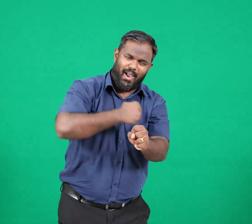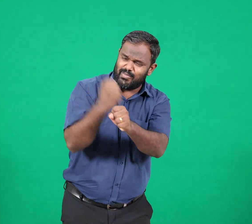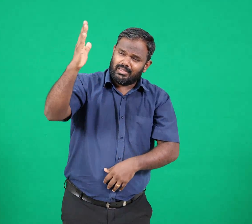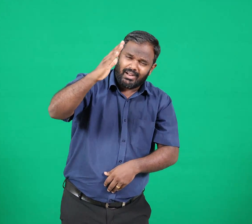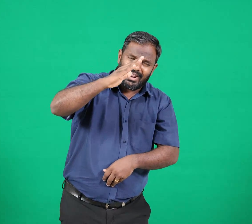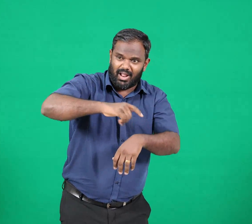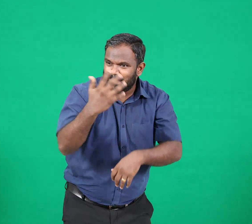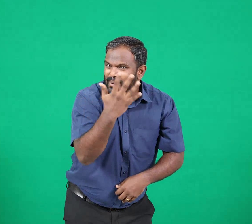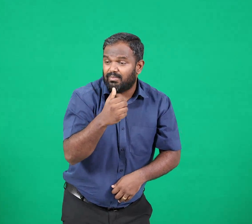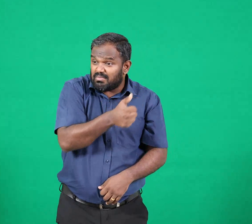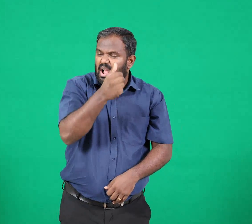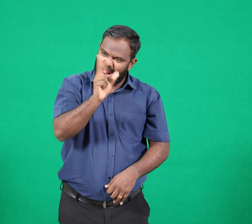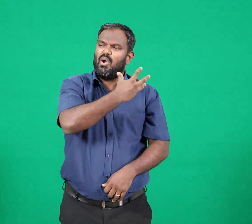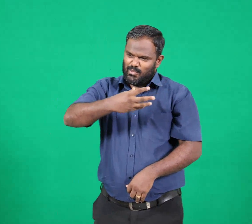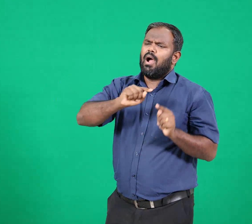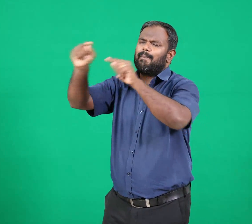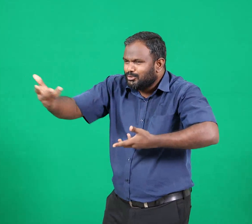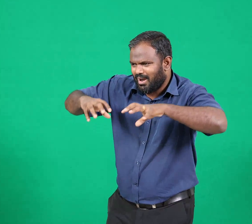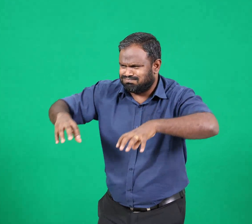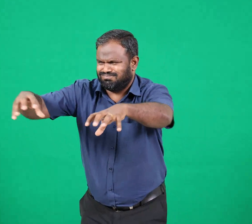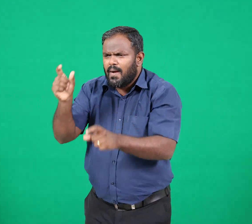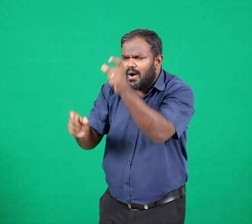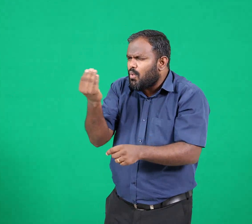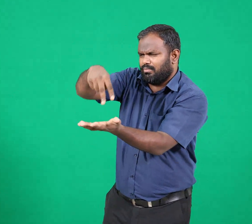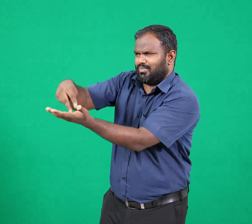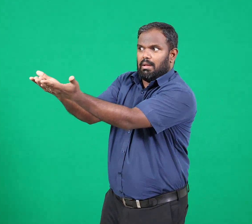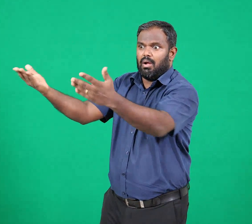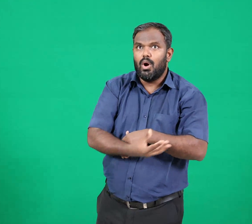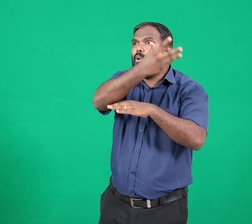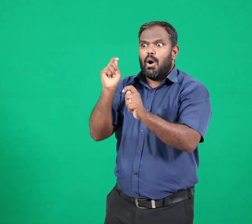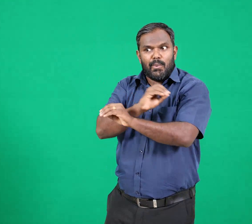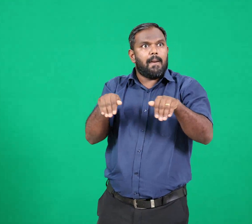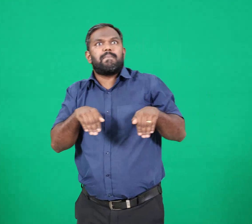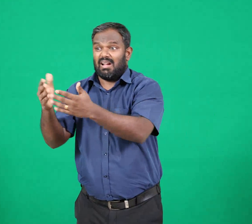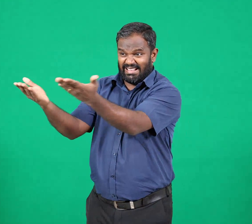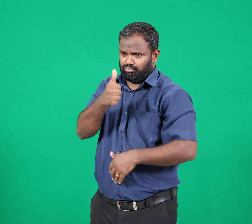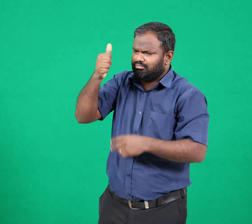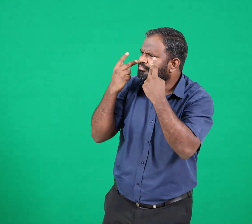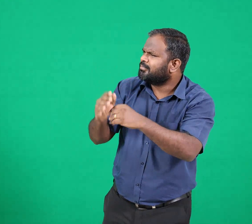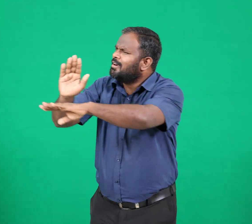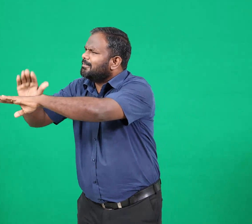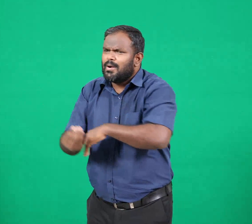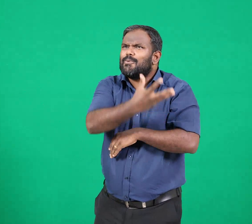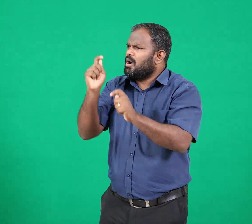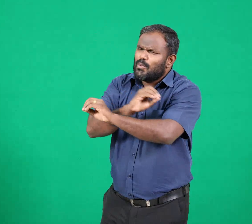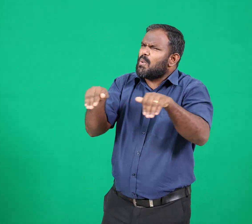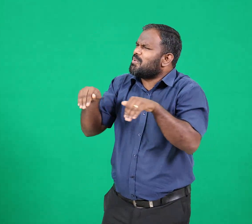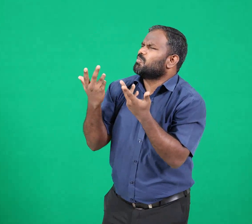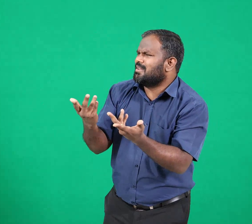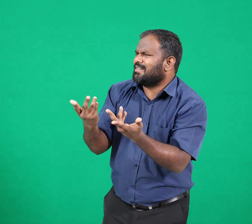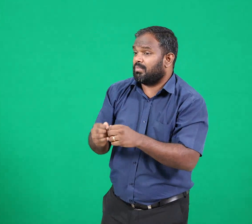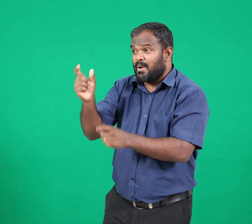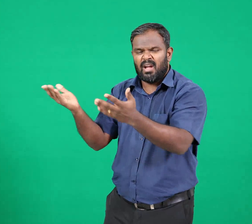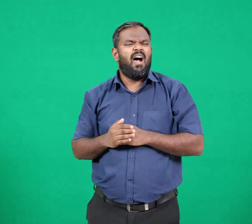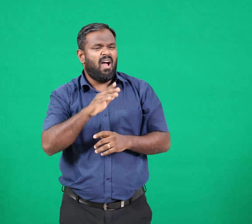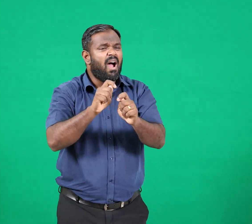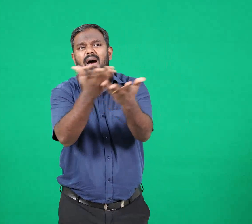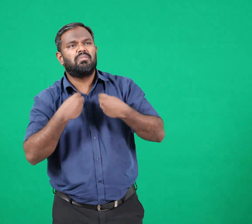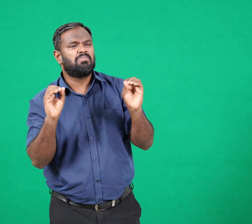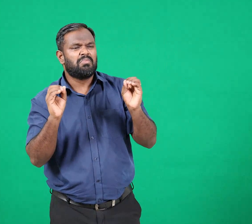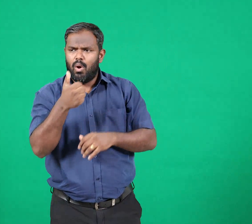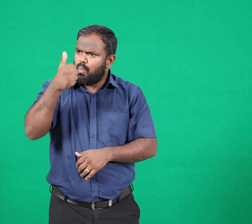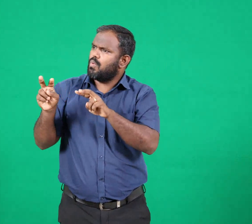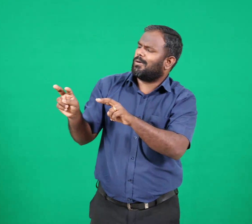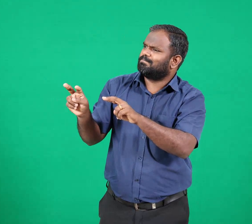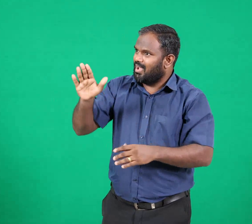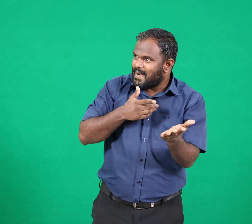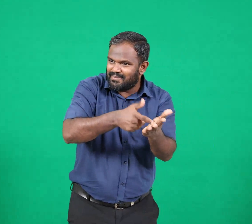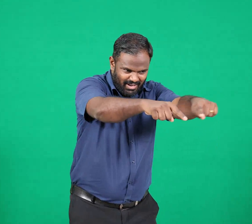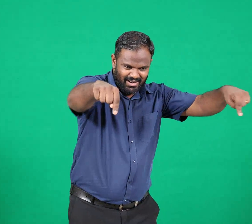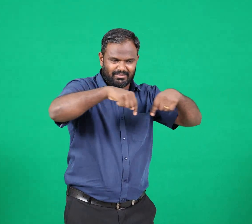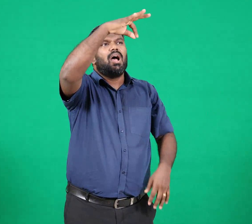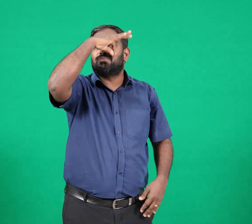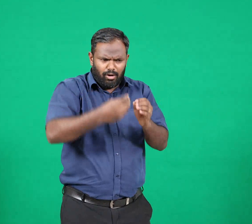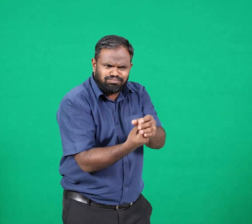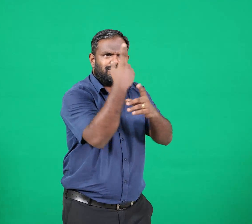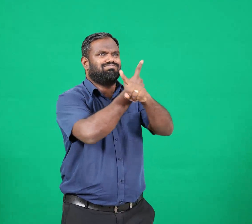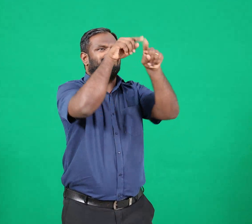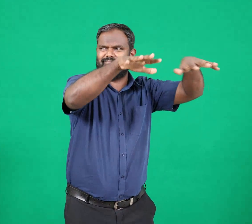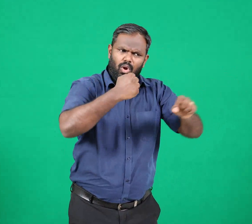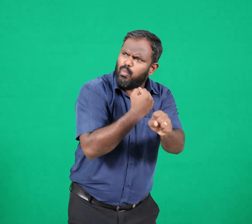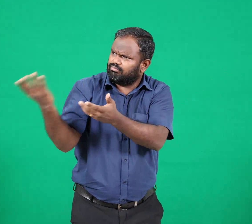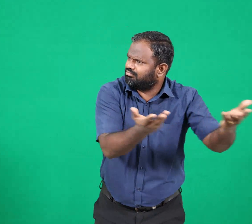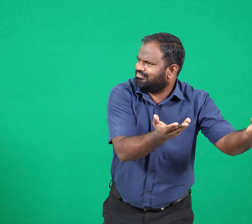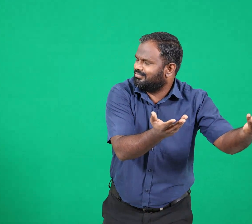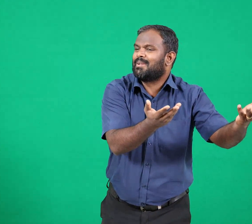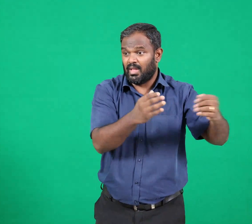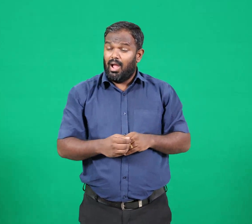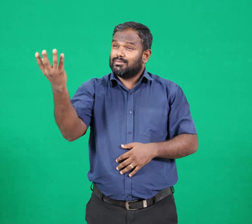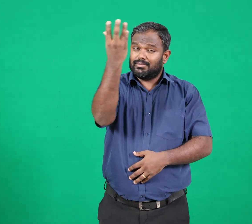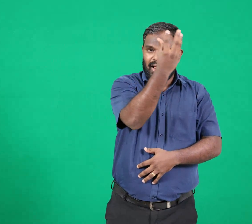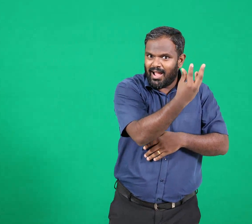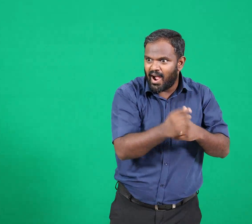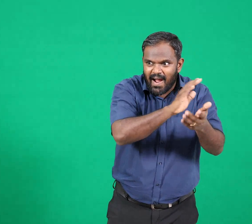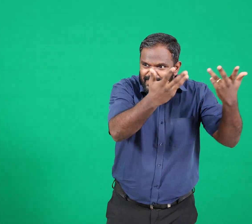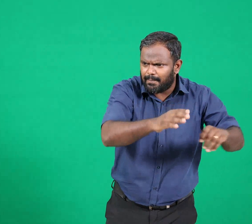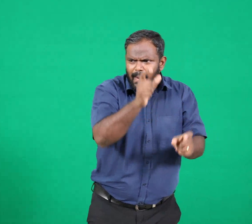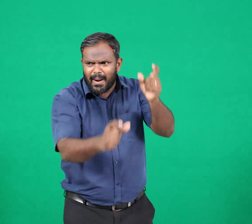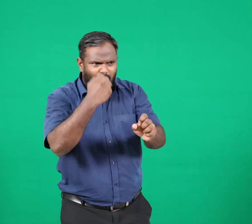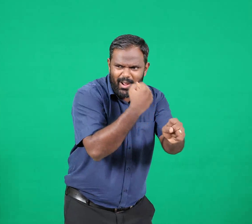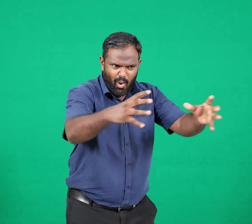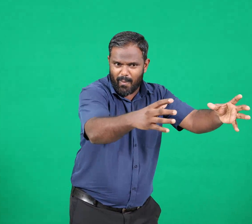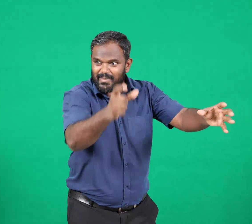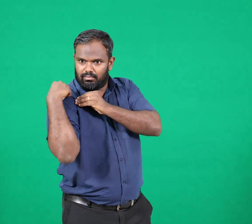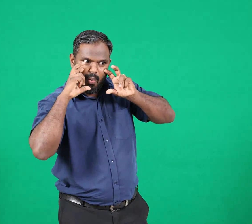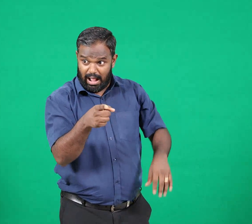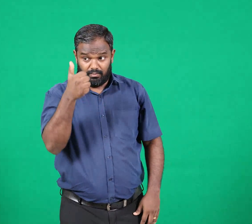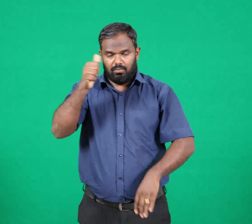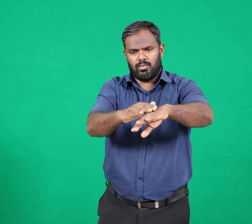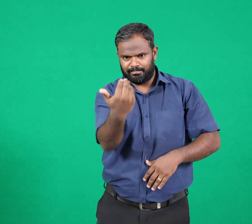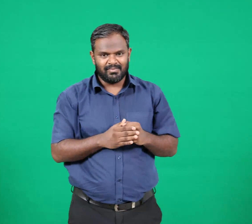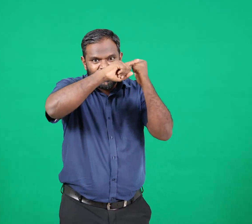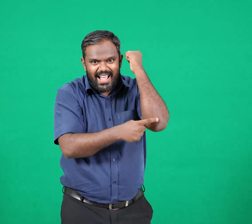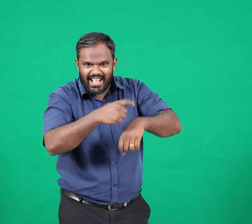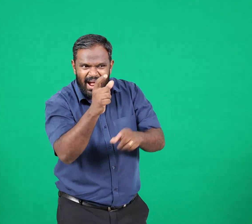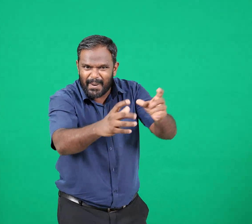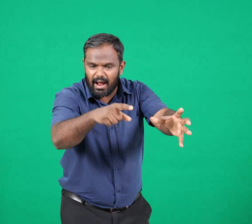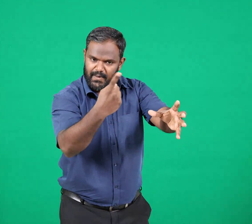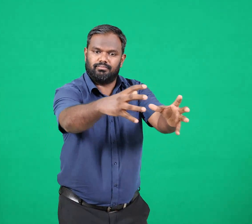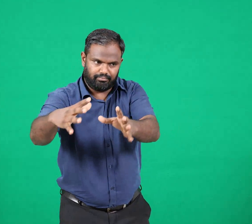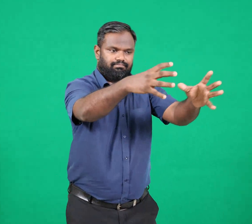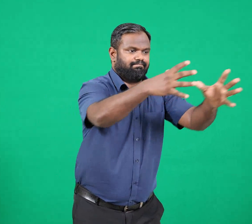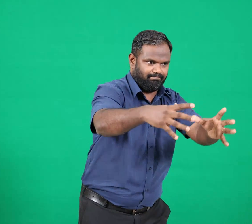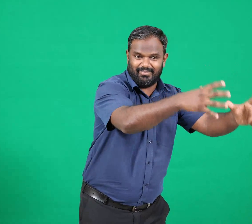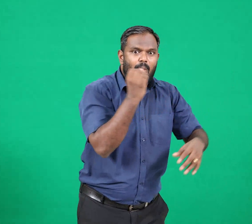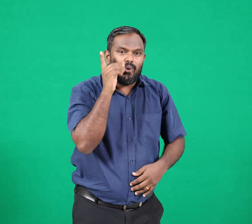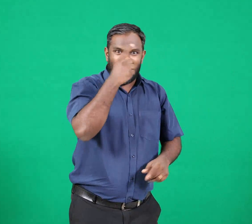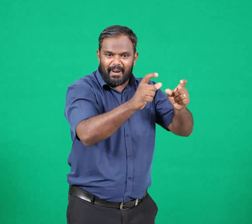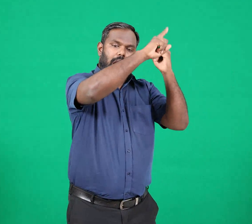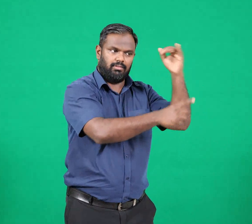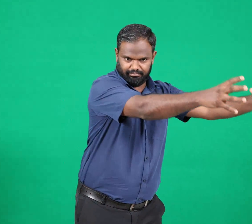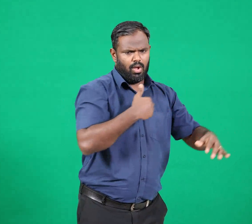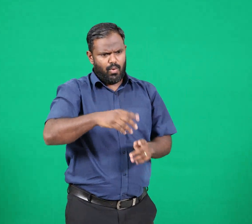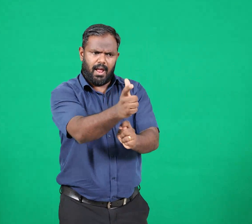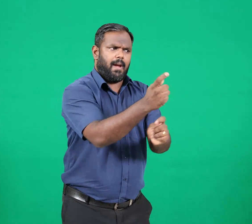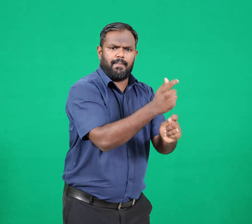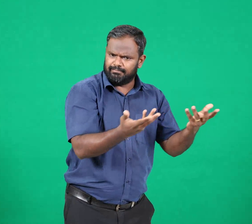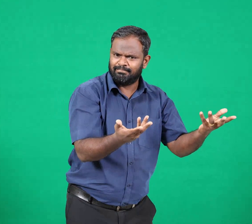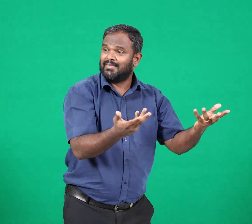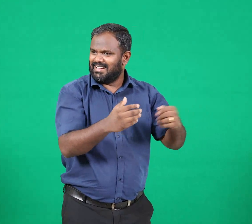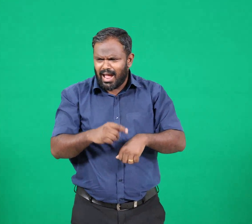When evening came, the owner of the vineyard said to his foreman, ' Call the workers and pay them their wages, starting with the last ones hired and moving on to the first.' The workers who were hired about the eleventh hour came and each received a denarius.